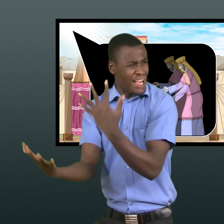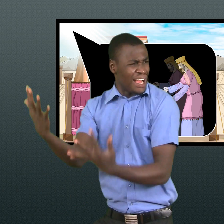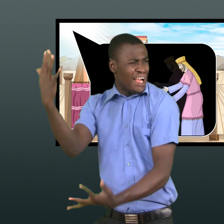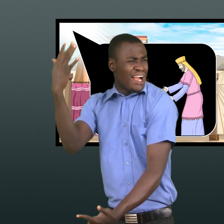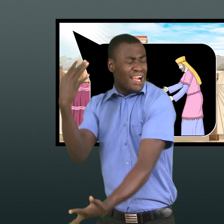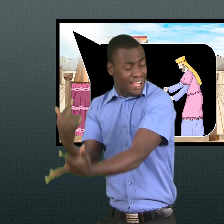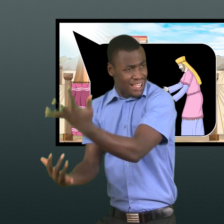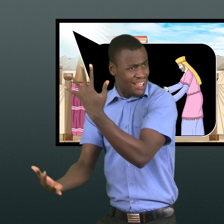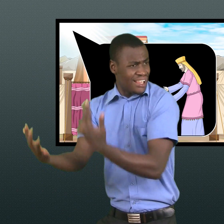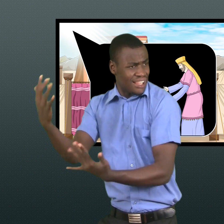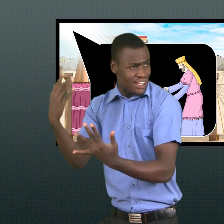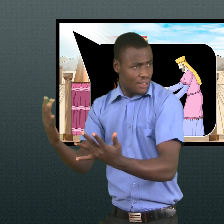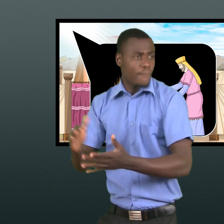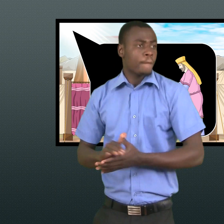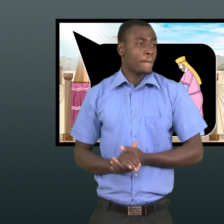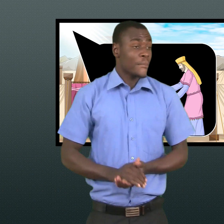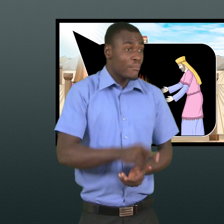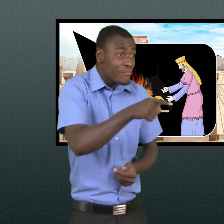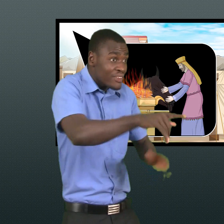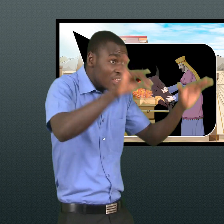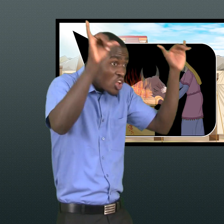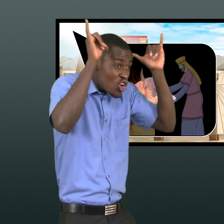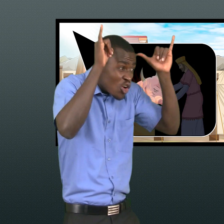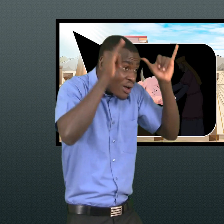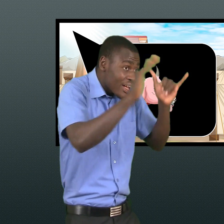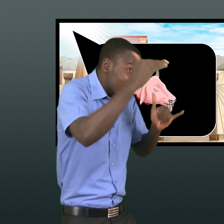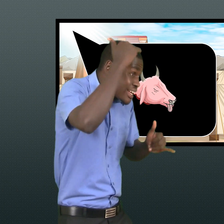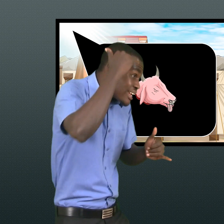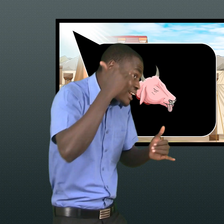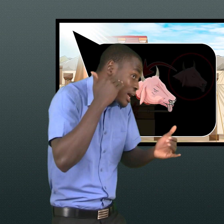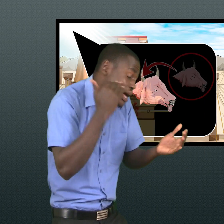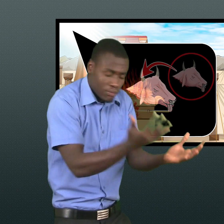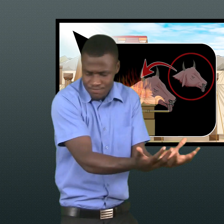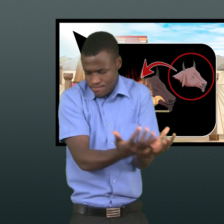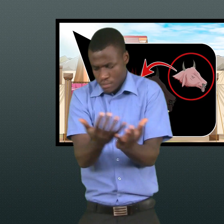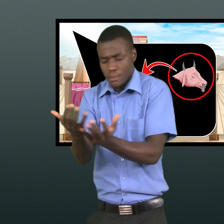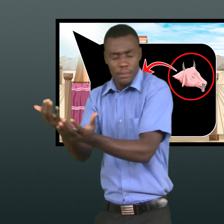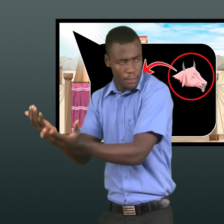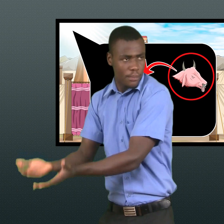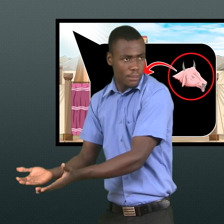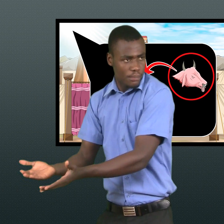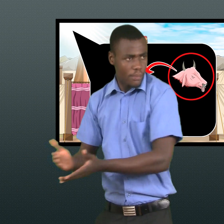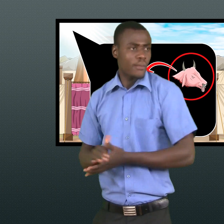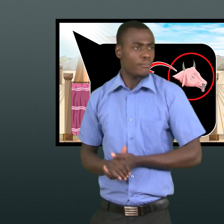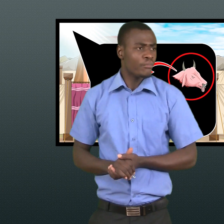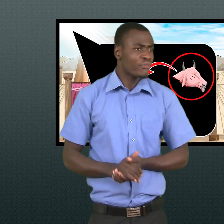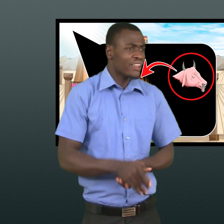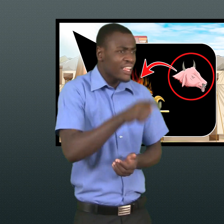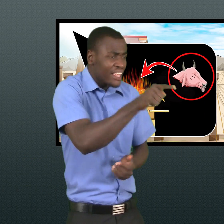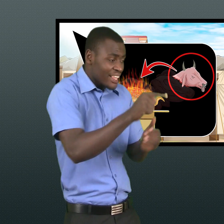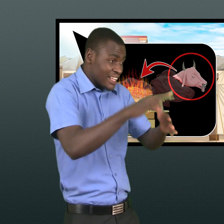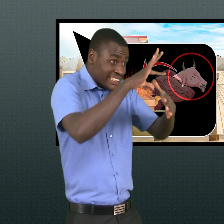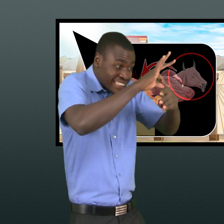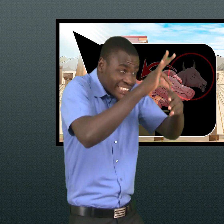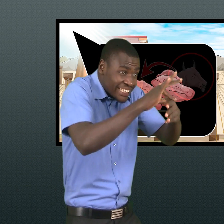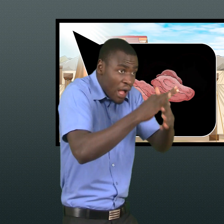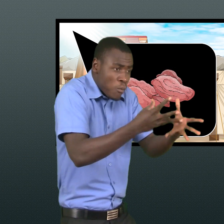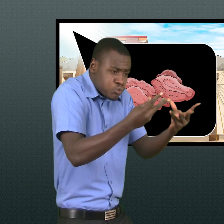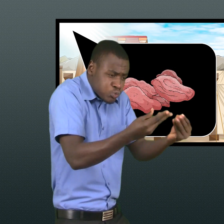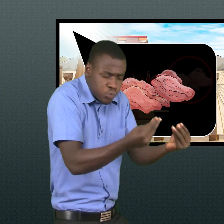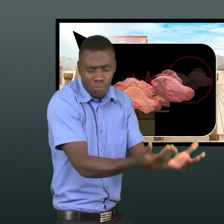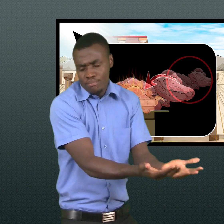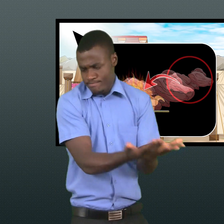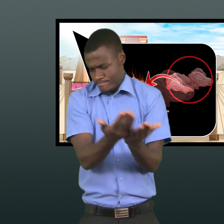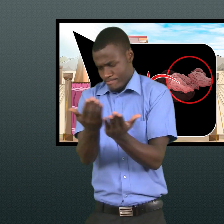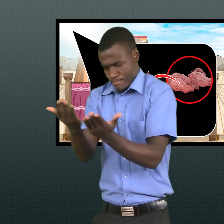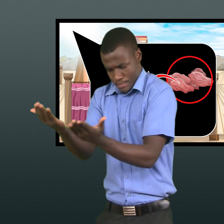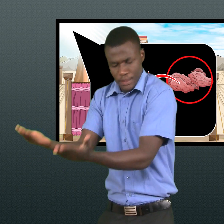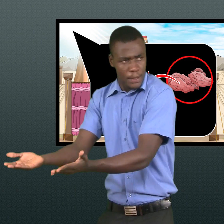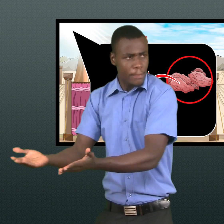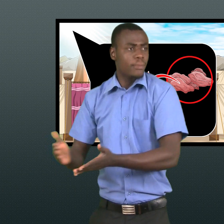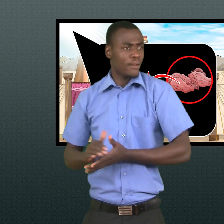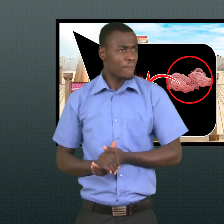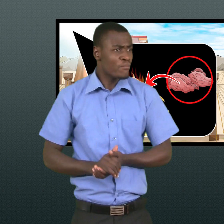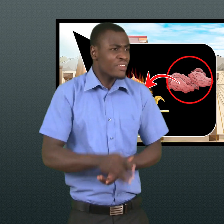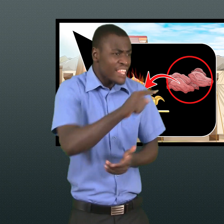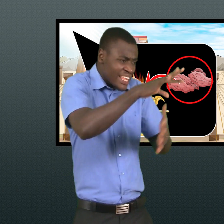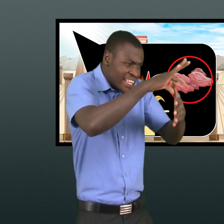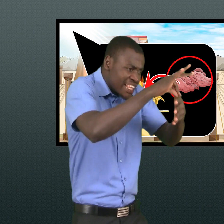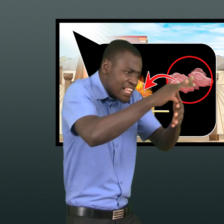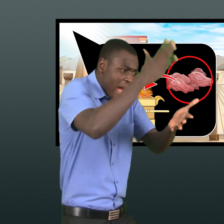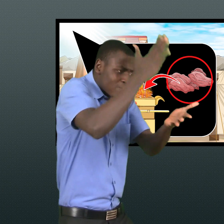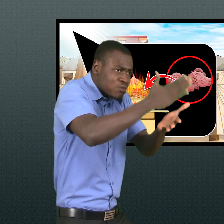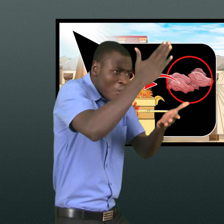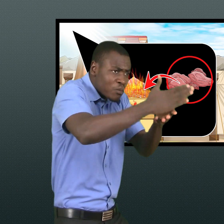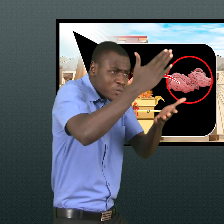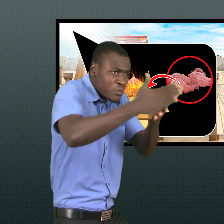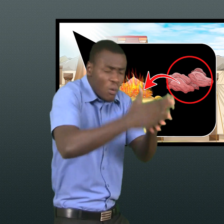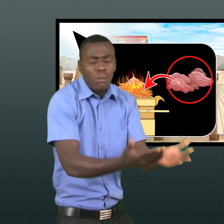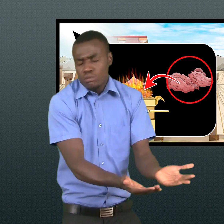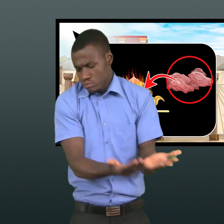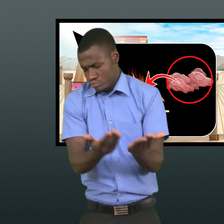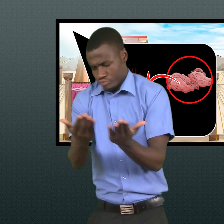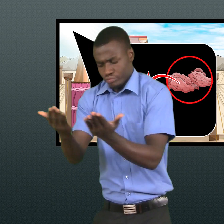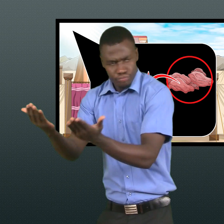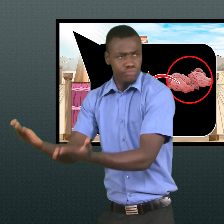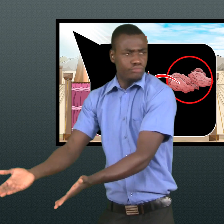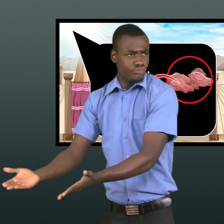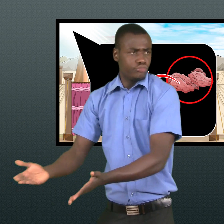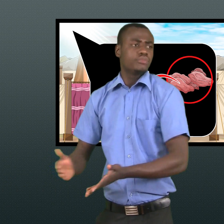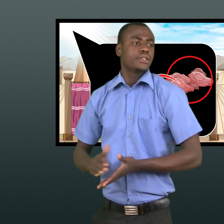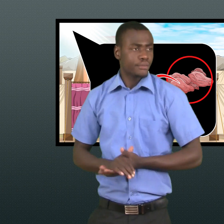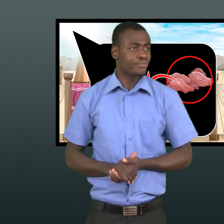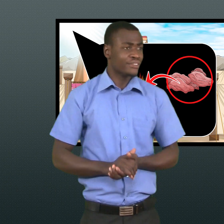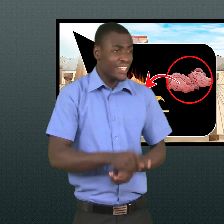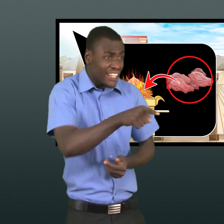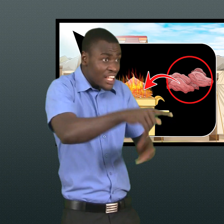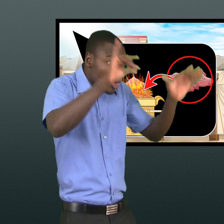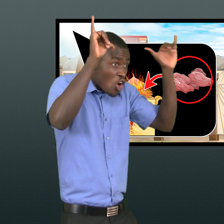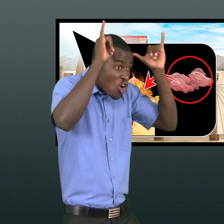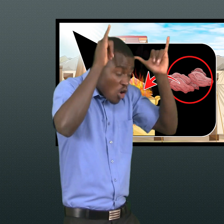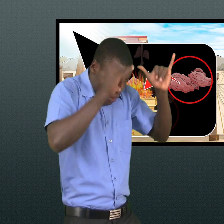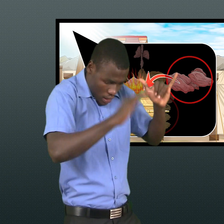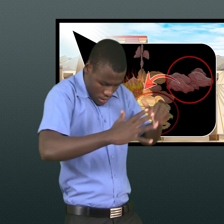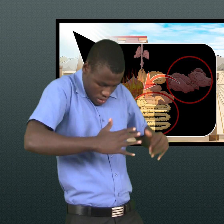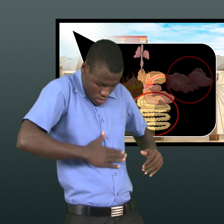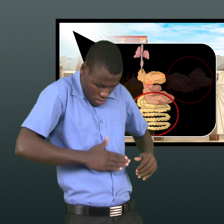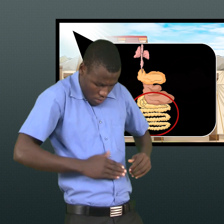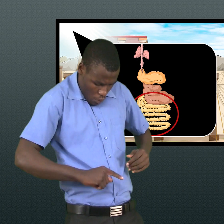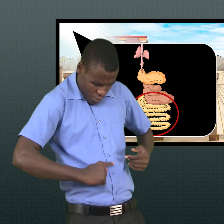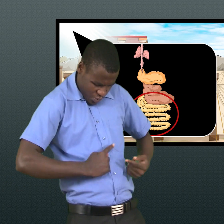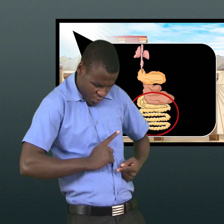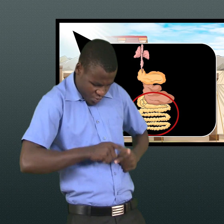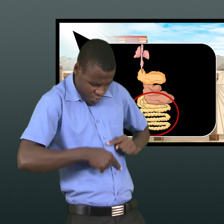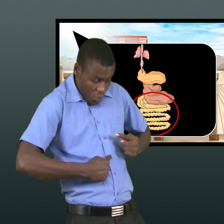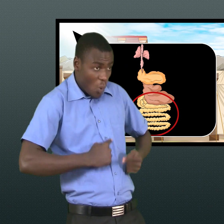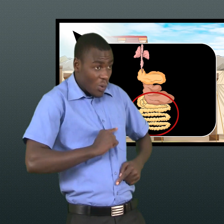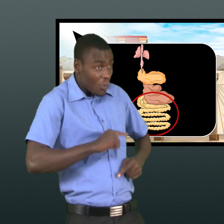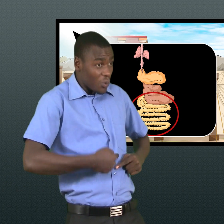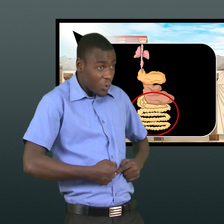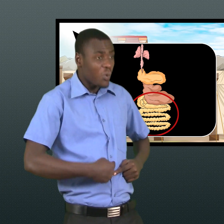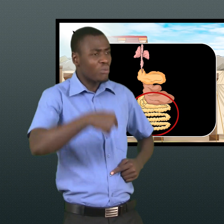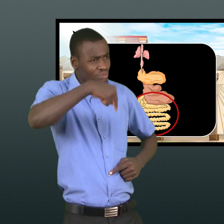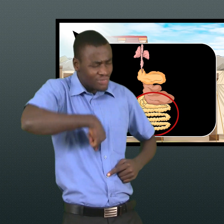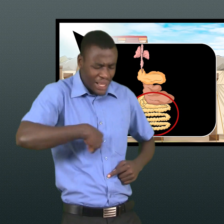Then Aaron’s sons the priests are to arrange the pieces, including the head and the fat, atop the burning wood on the altar.